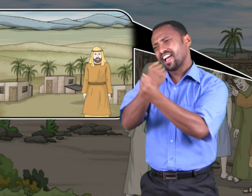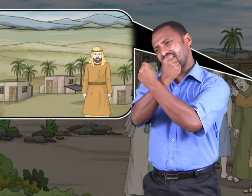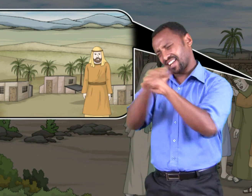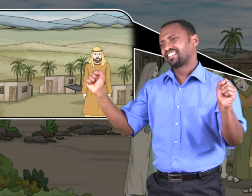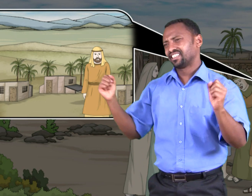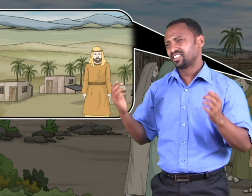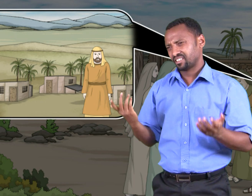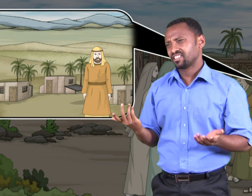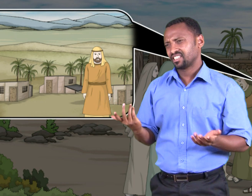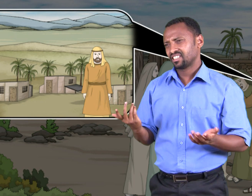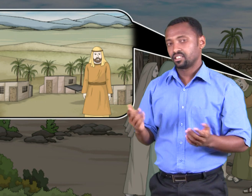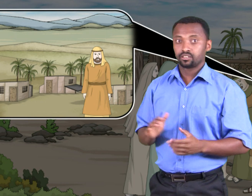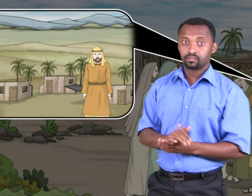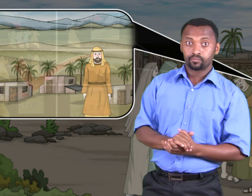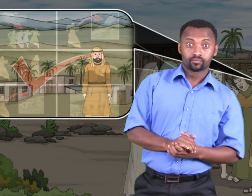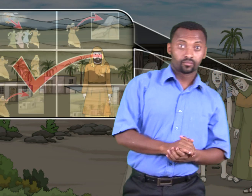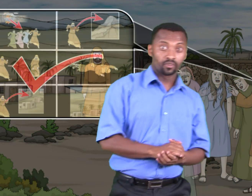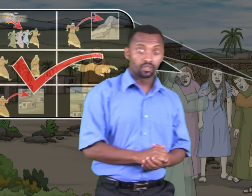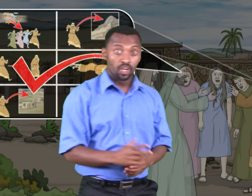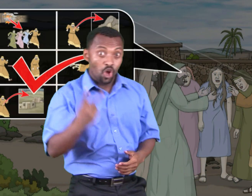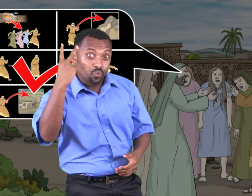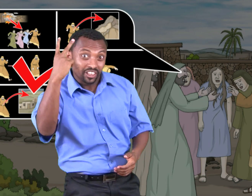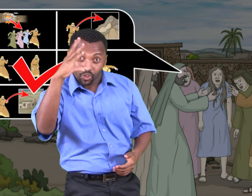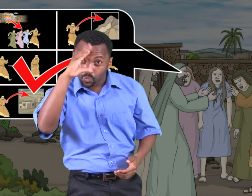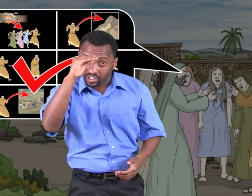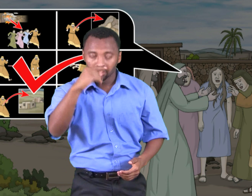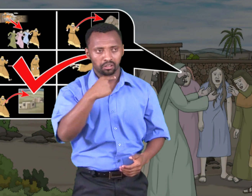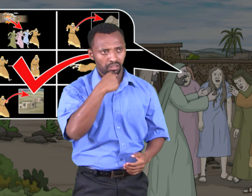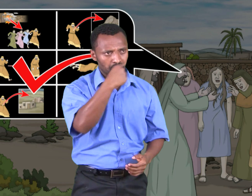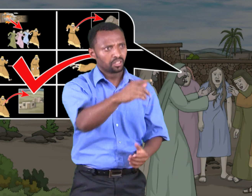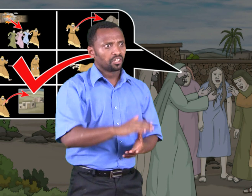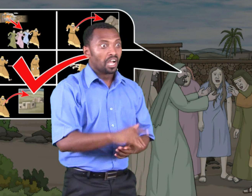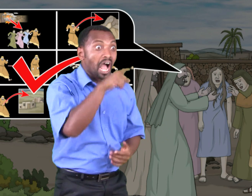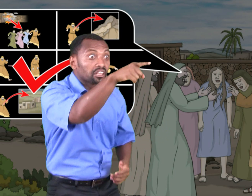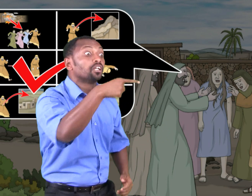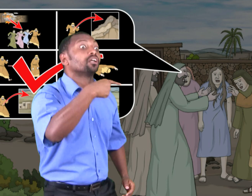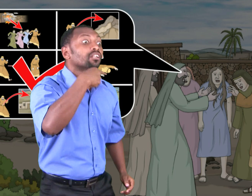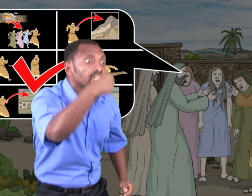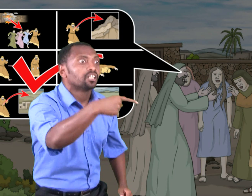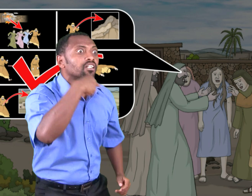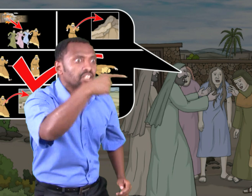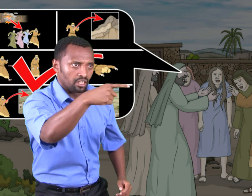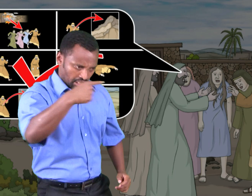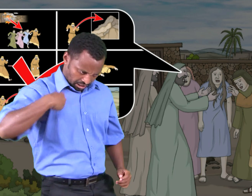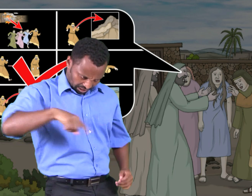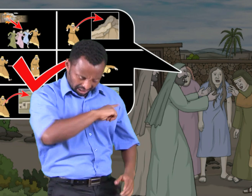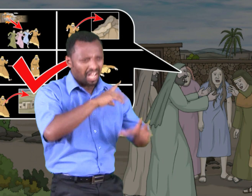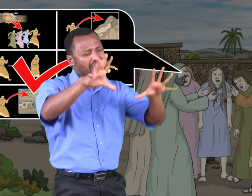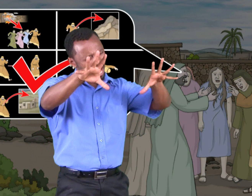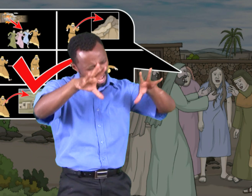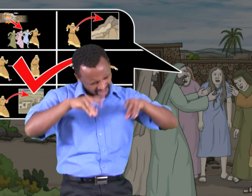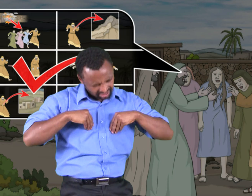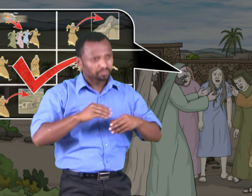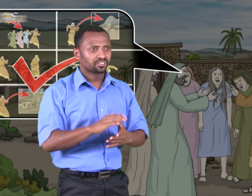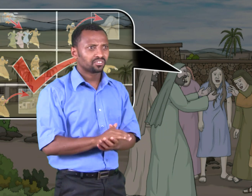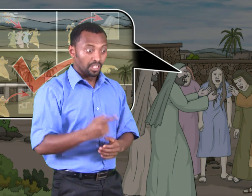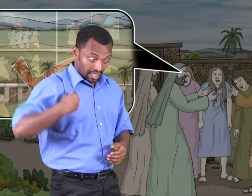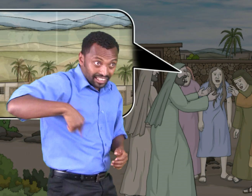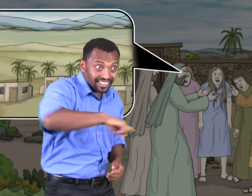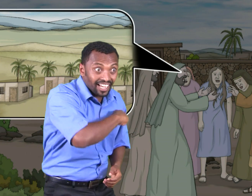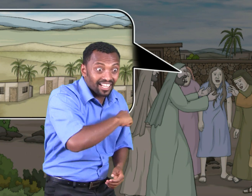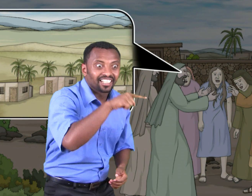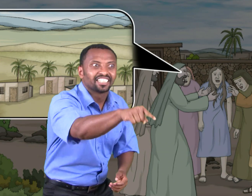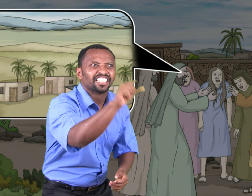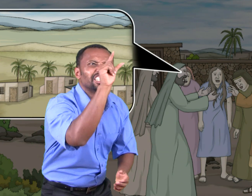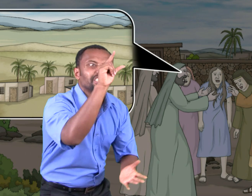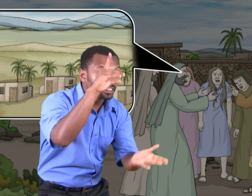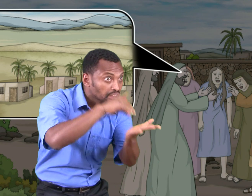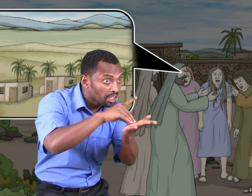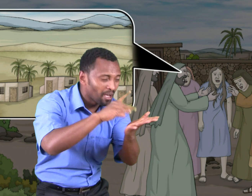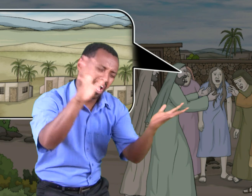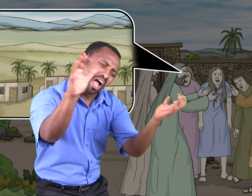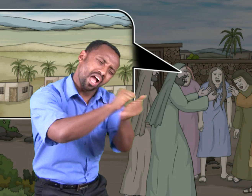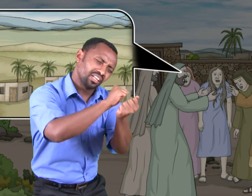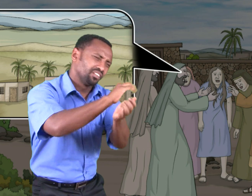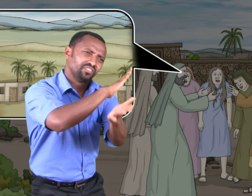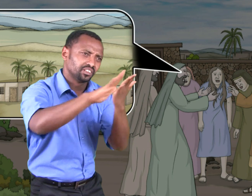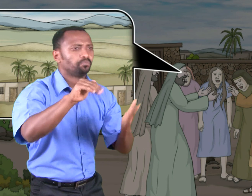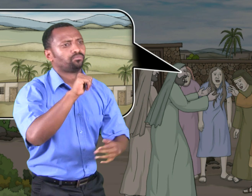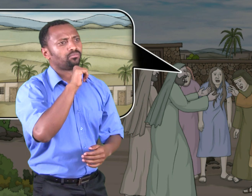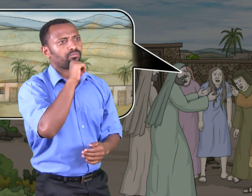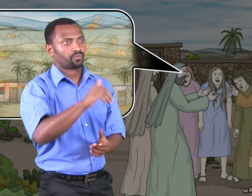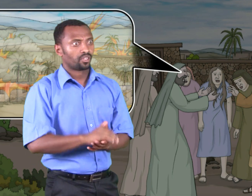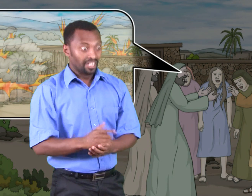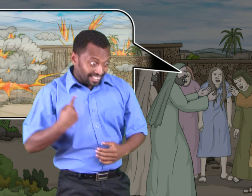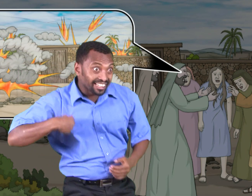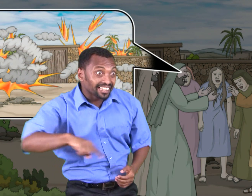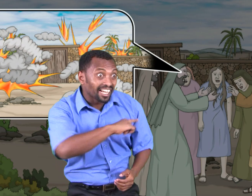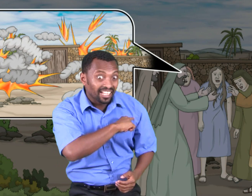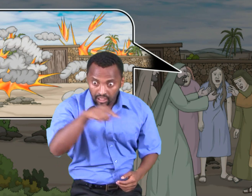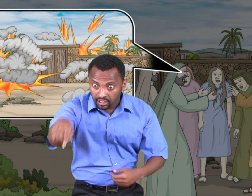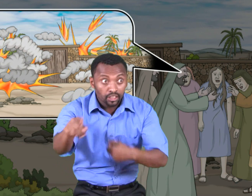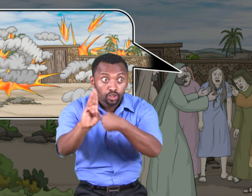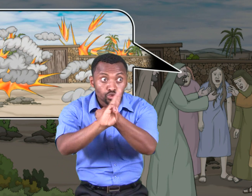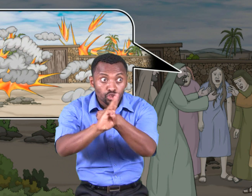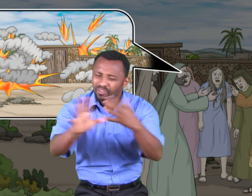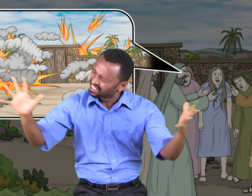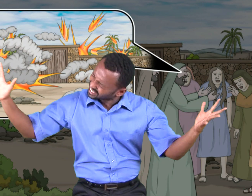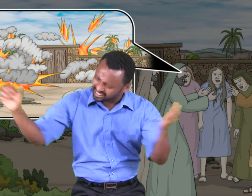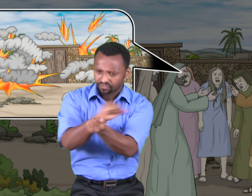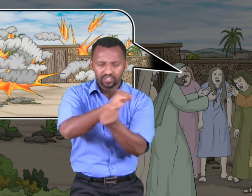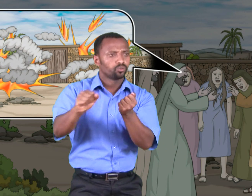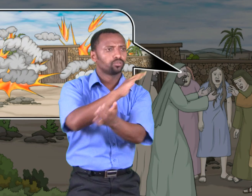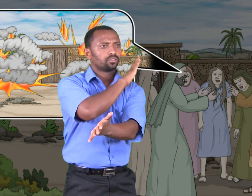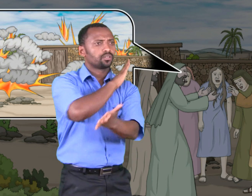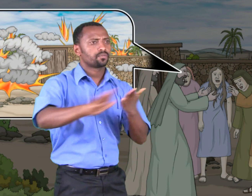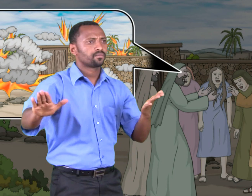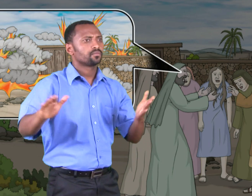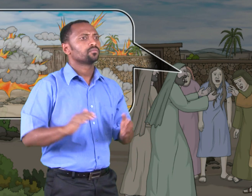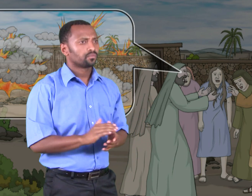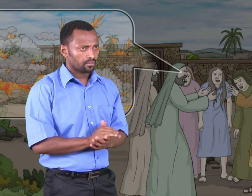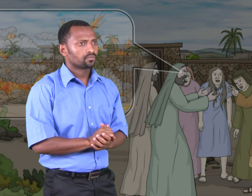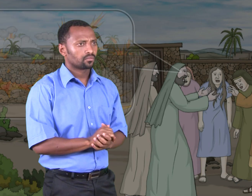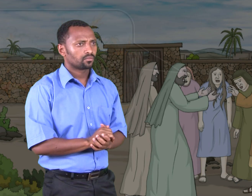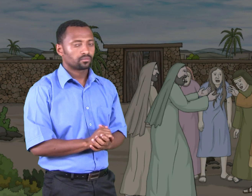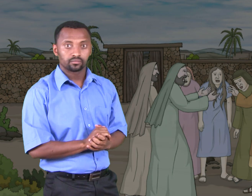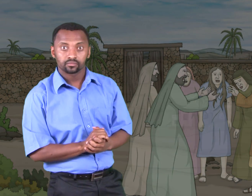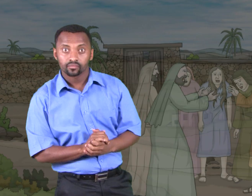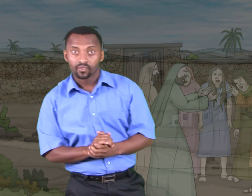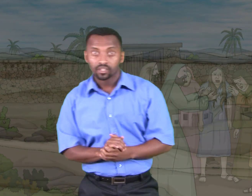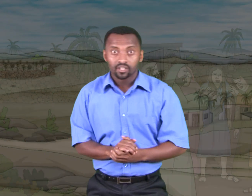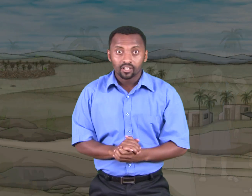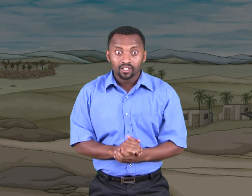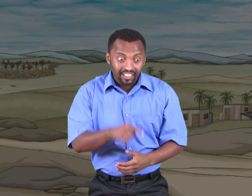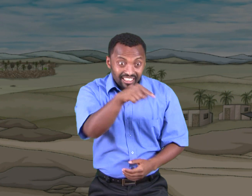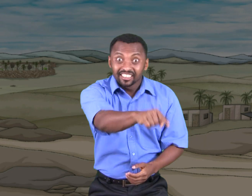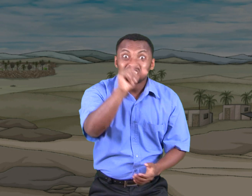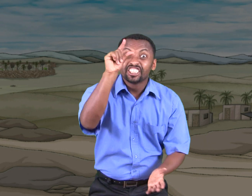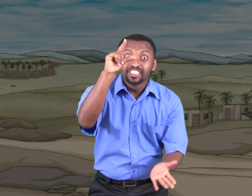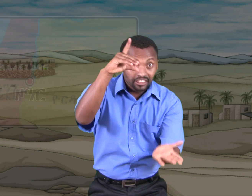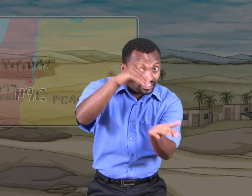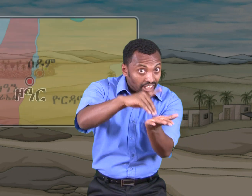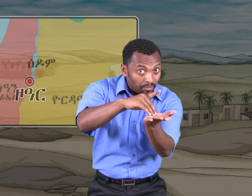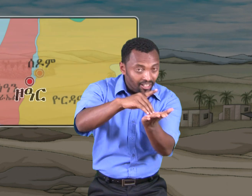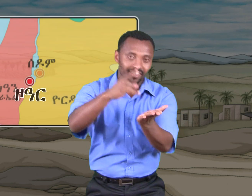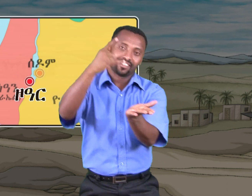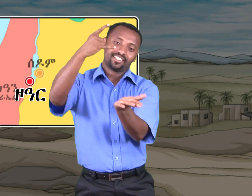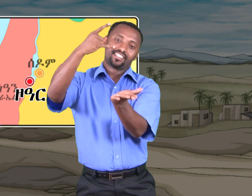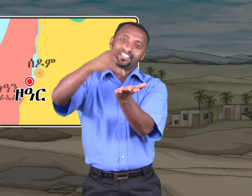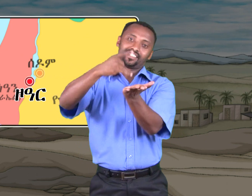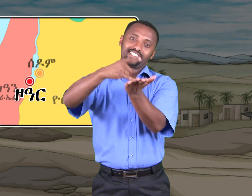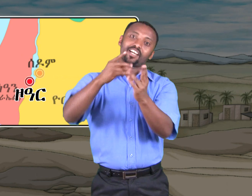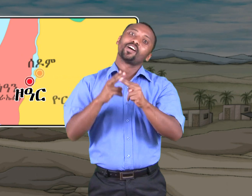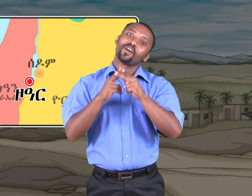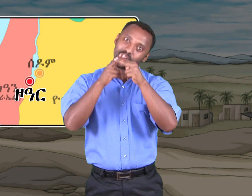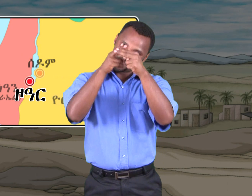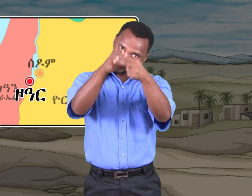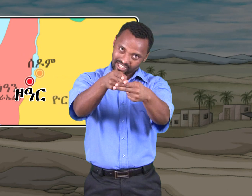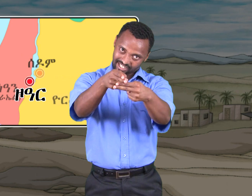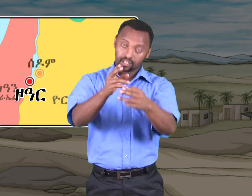“Very well,” he answered, “I will grant this request as well, and will not demolish the town you indicate. Hurry! Run there quickly, for I cannot do anything until you reach it.”